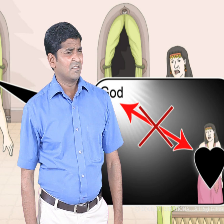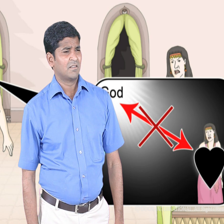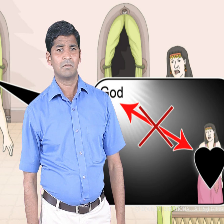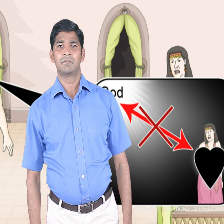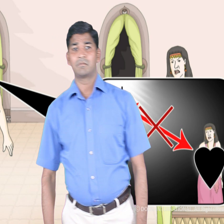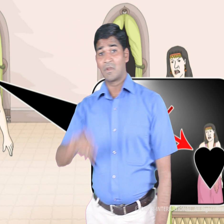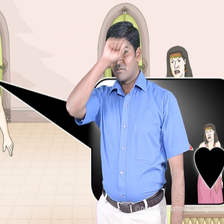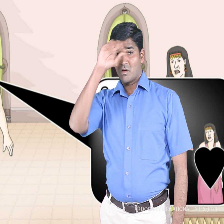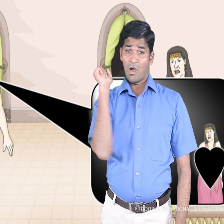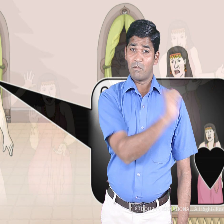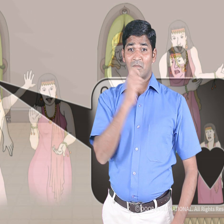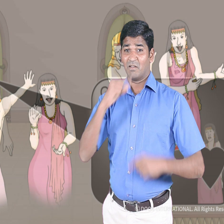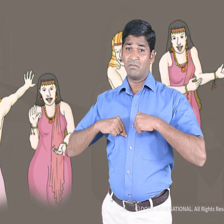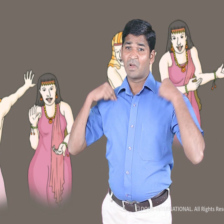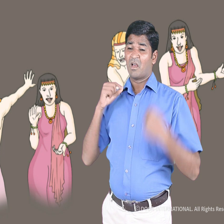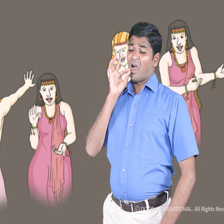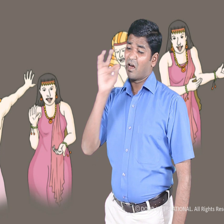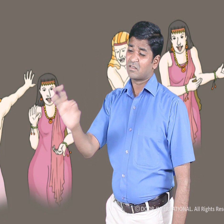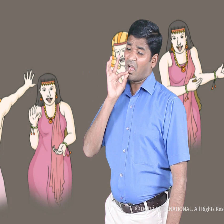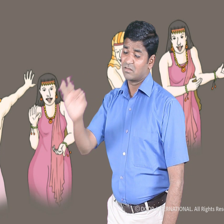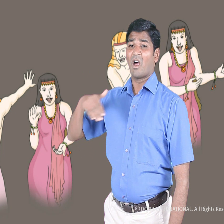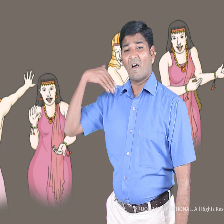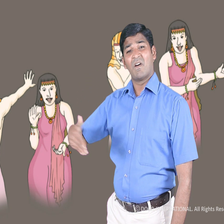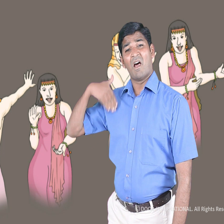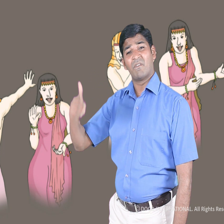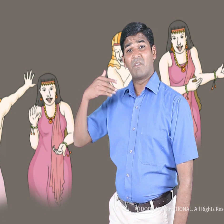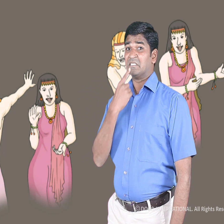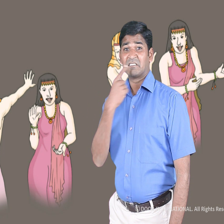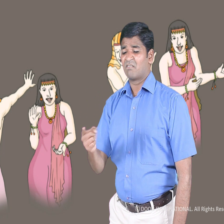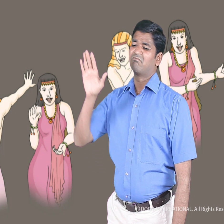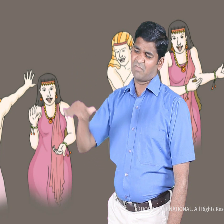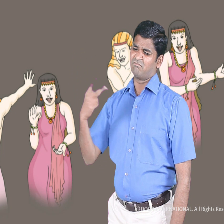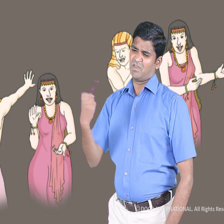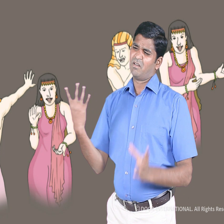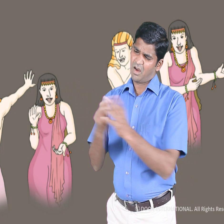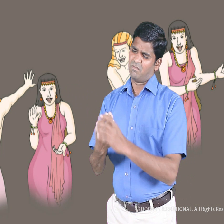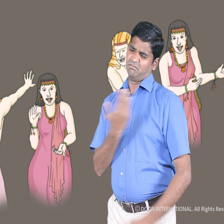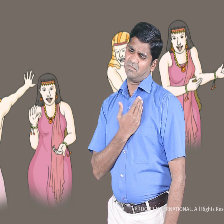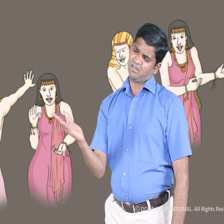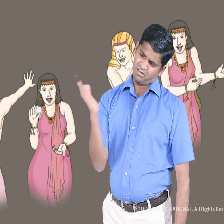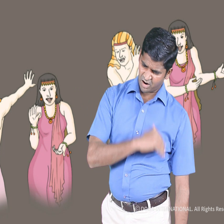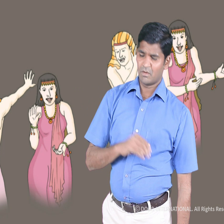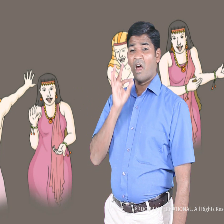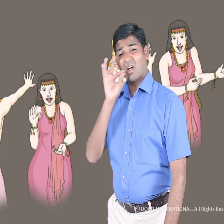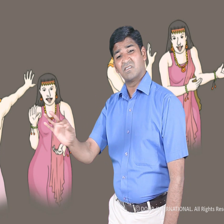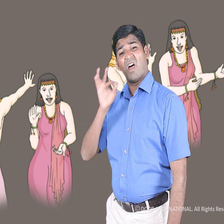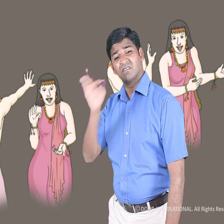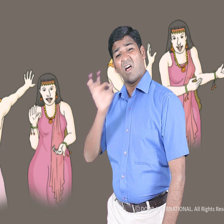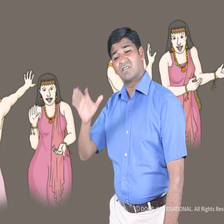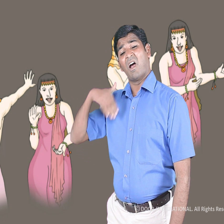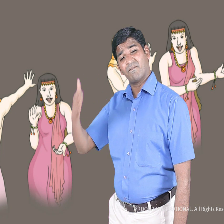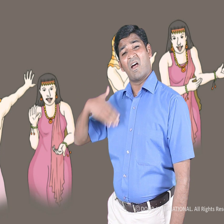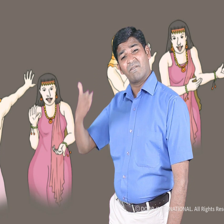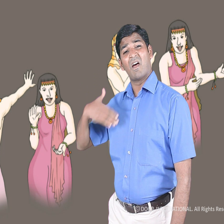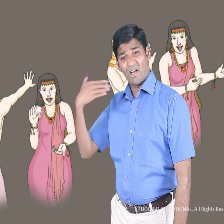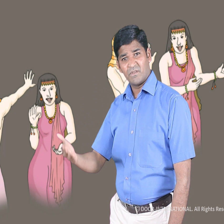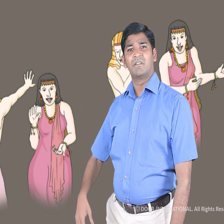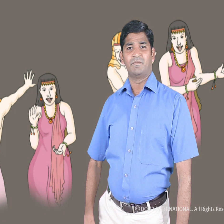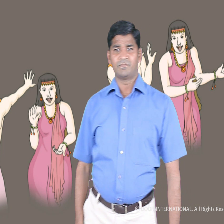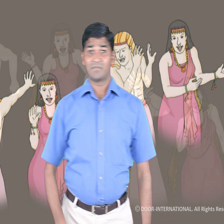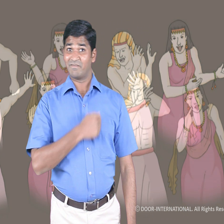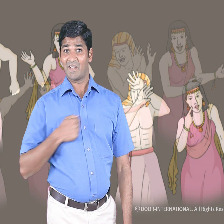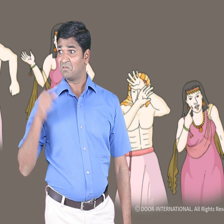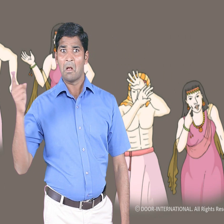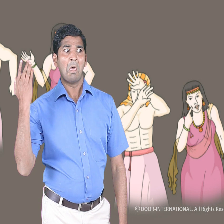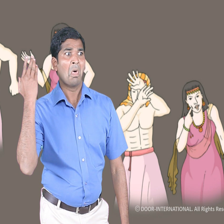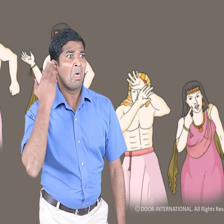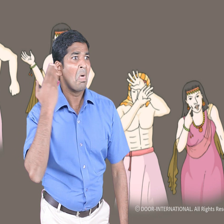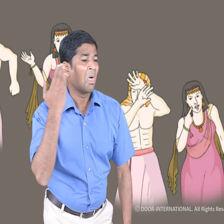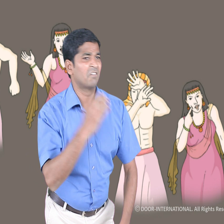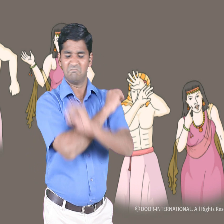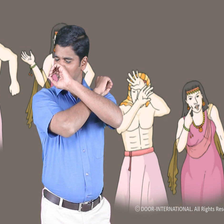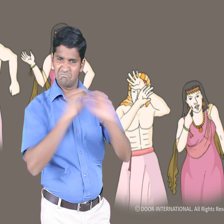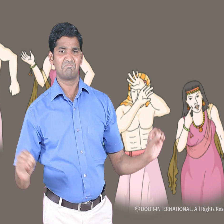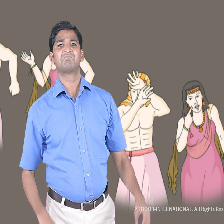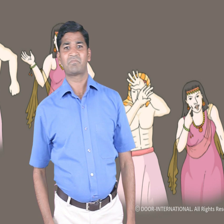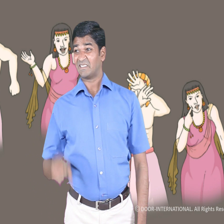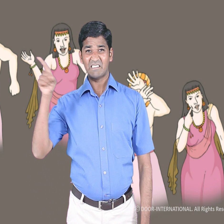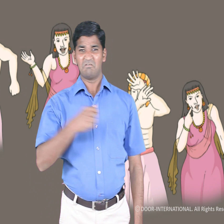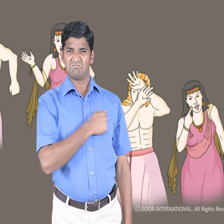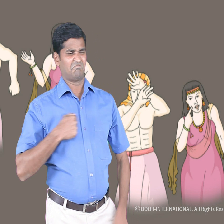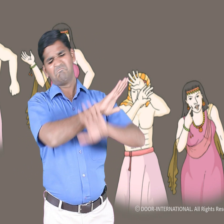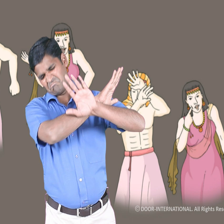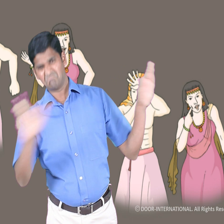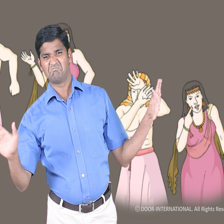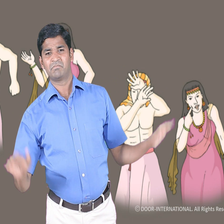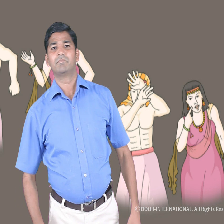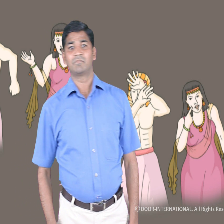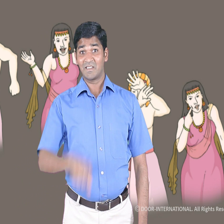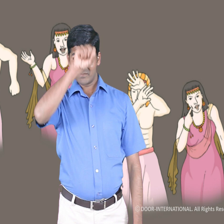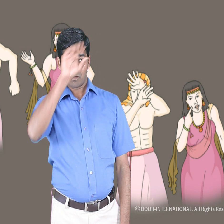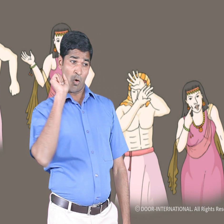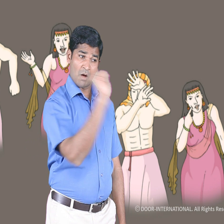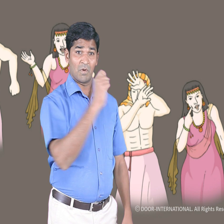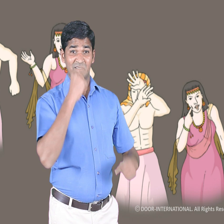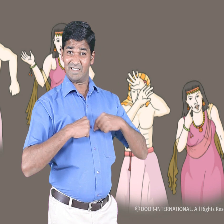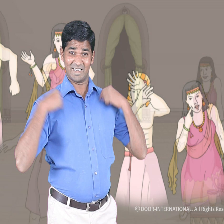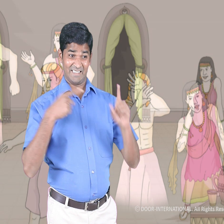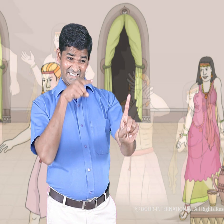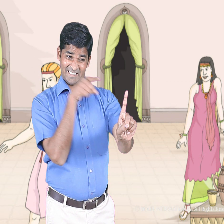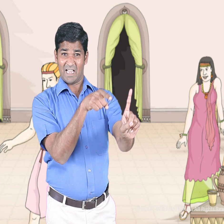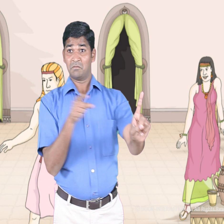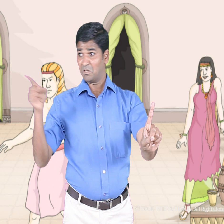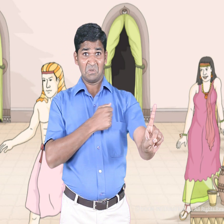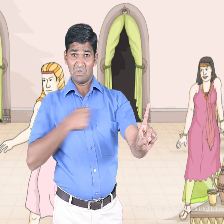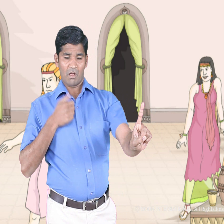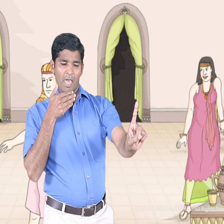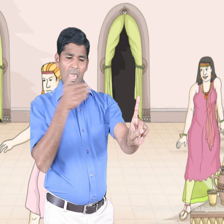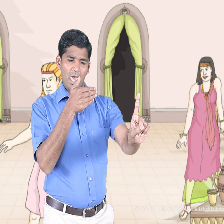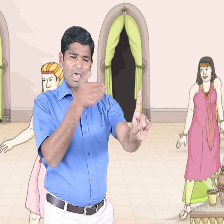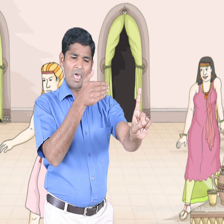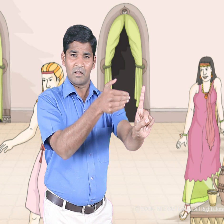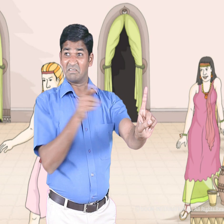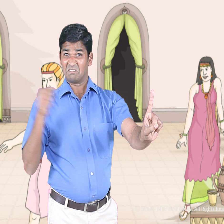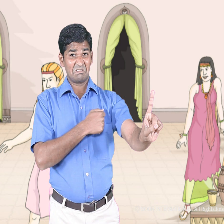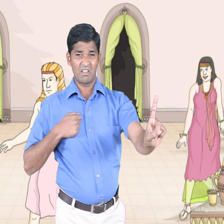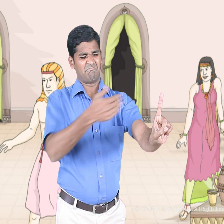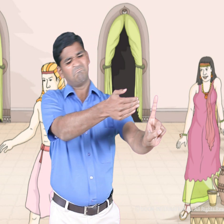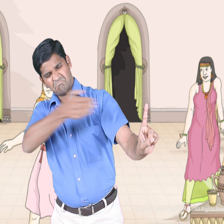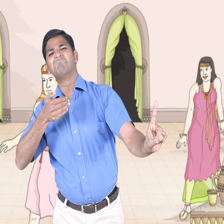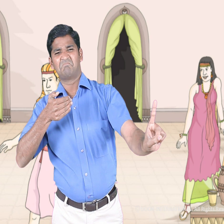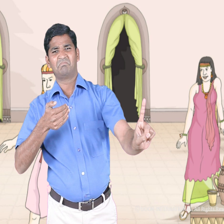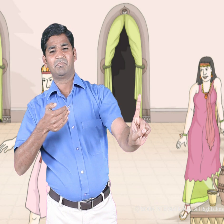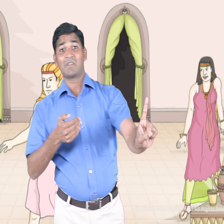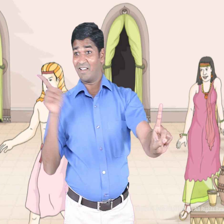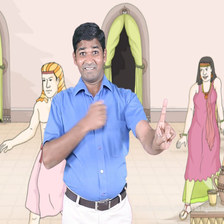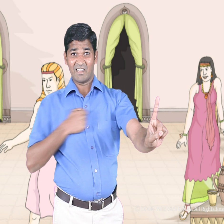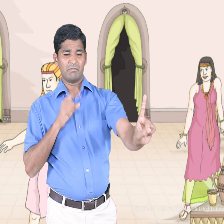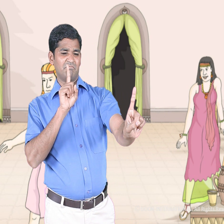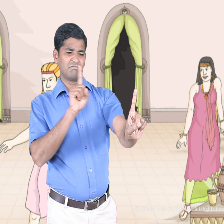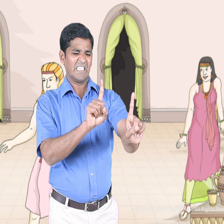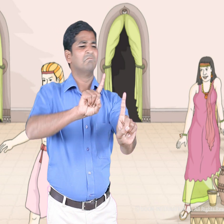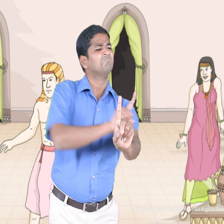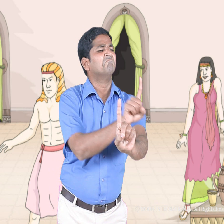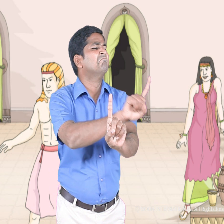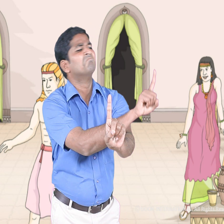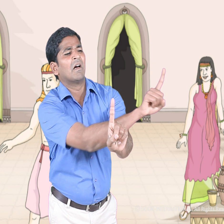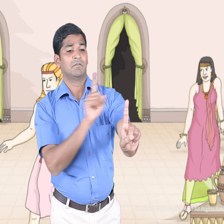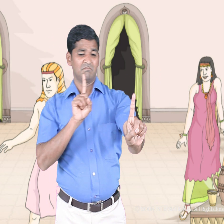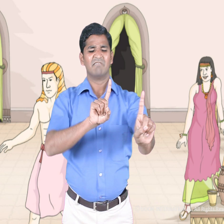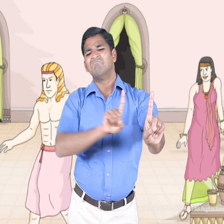Although Potiphar’s wife spoke to Joseph day after day, he refused to go to bed with her or even be near her.